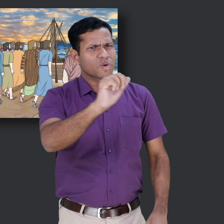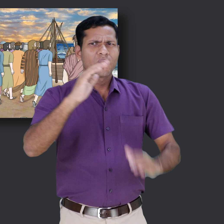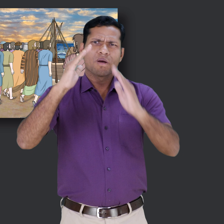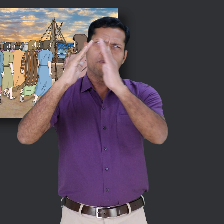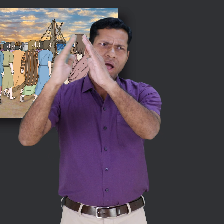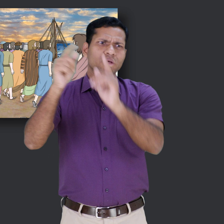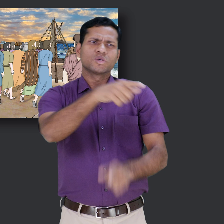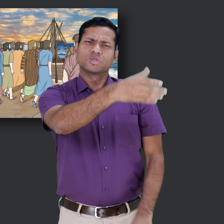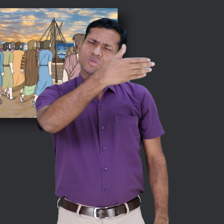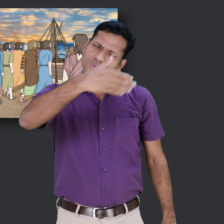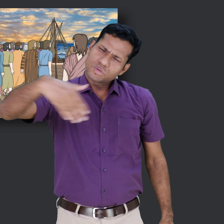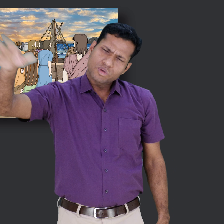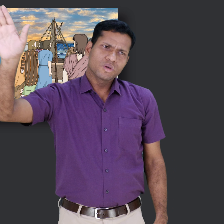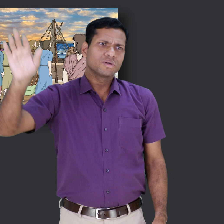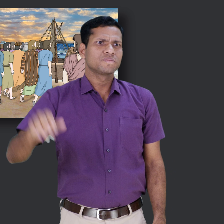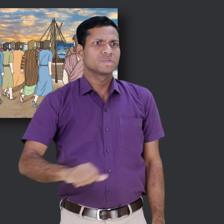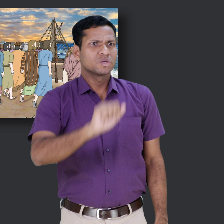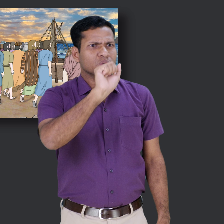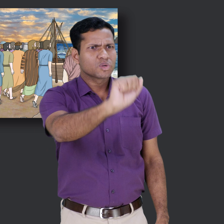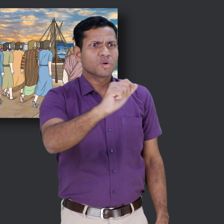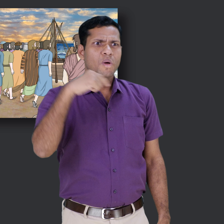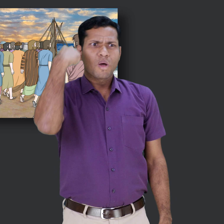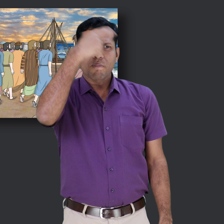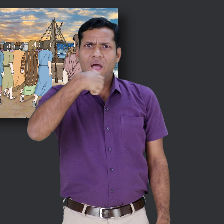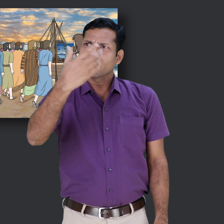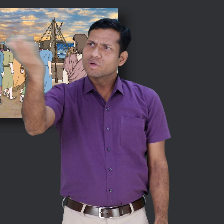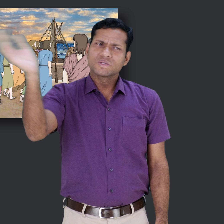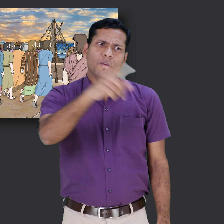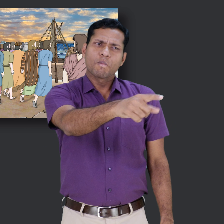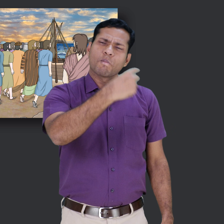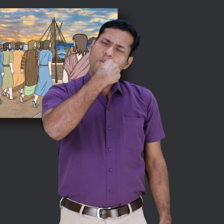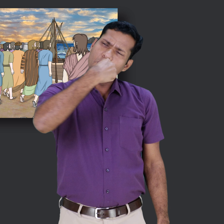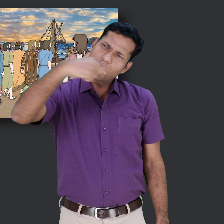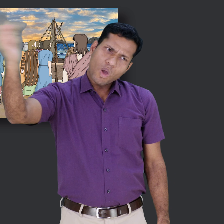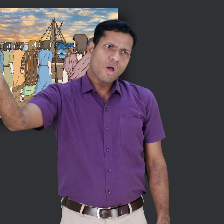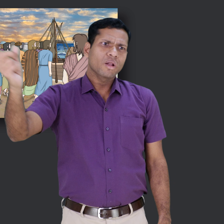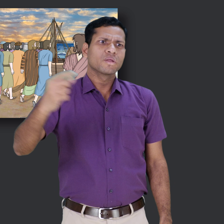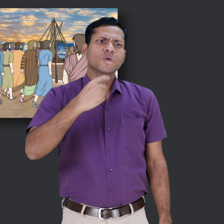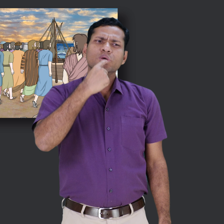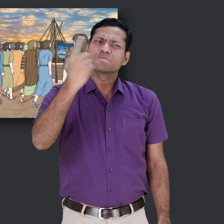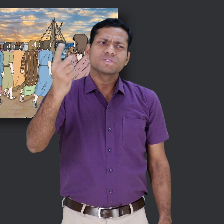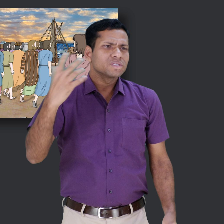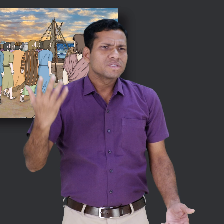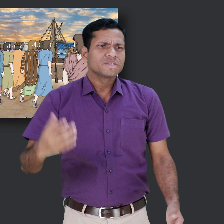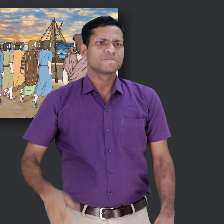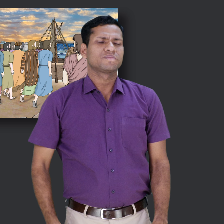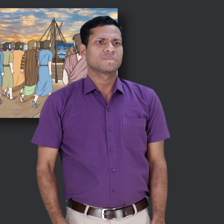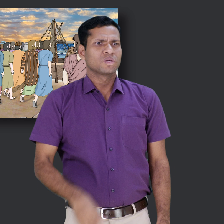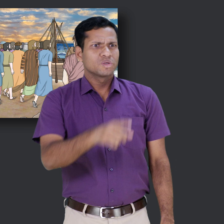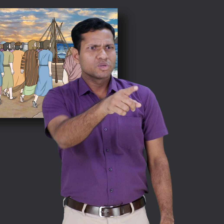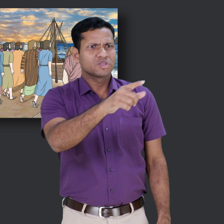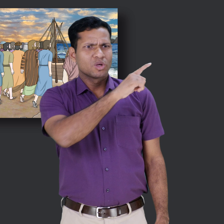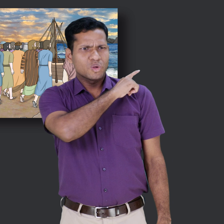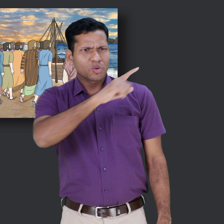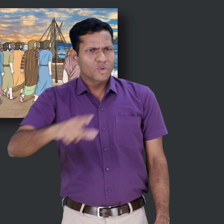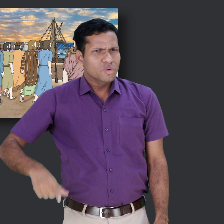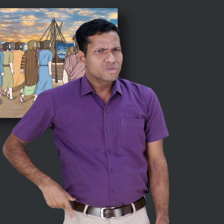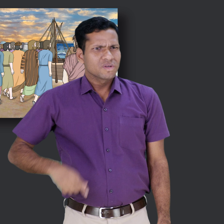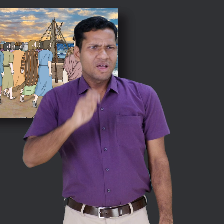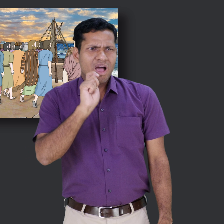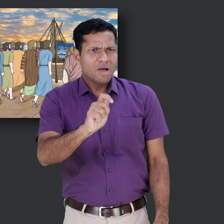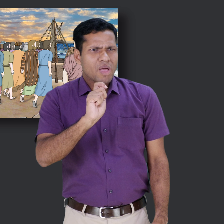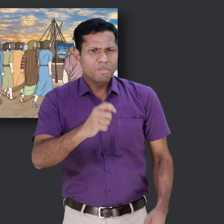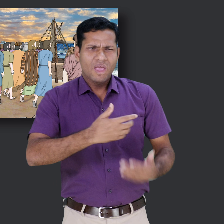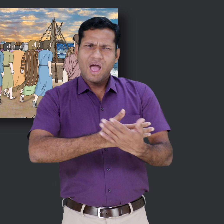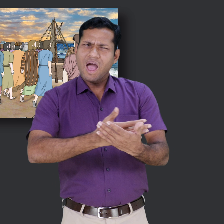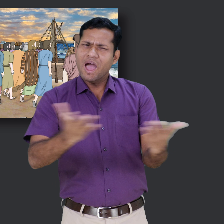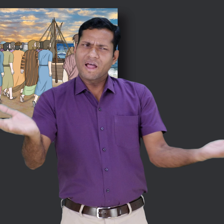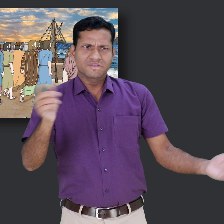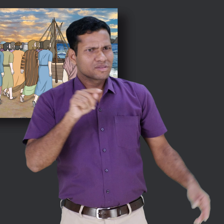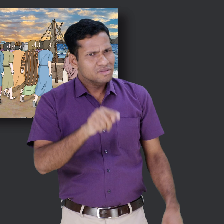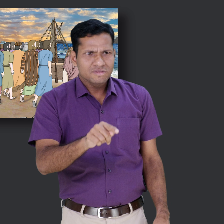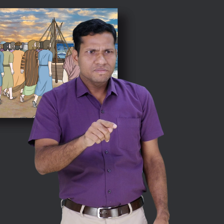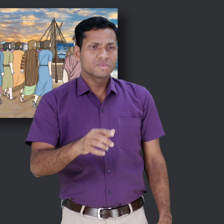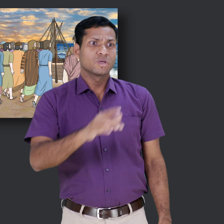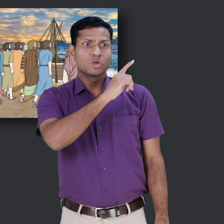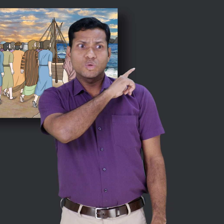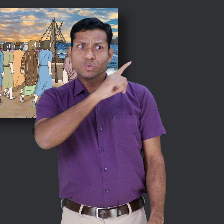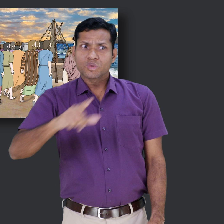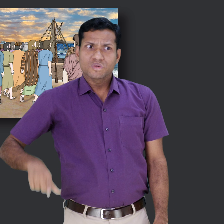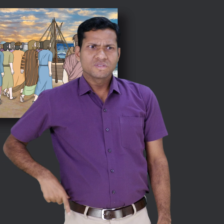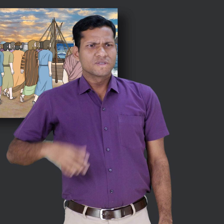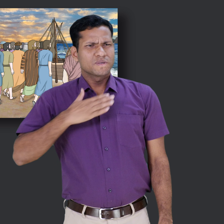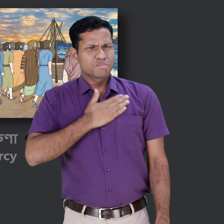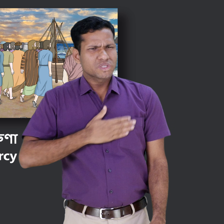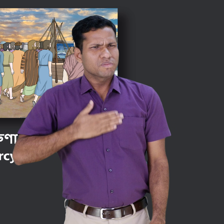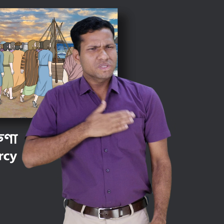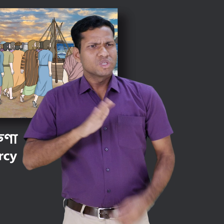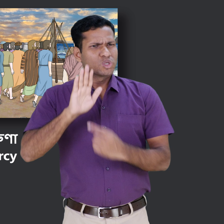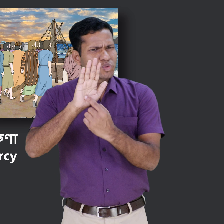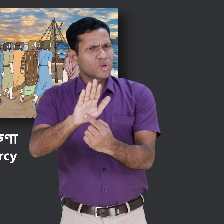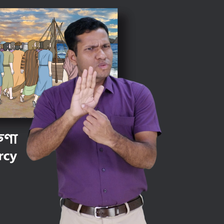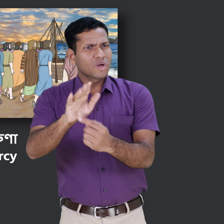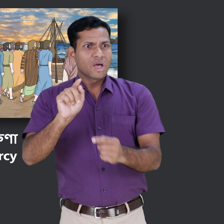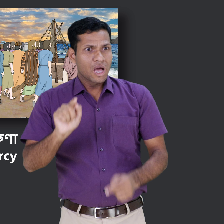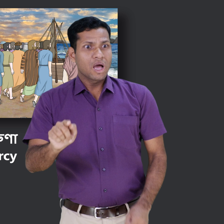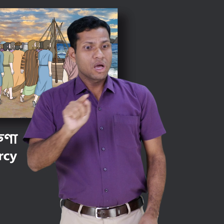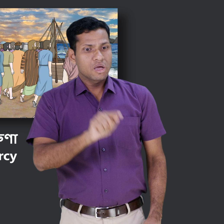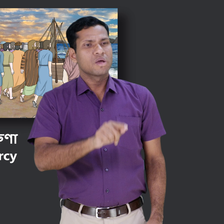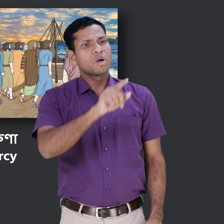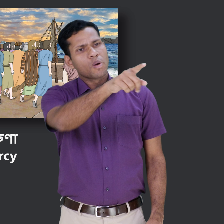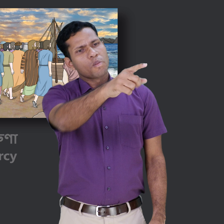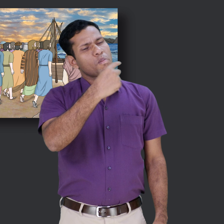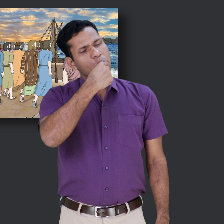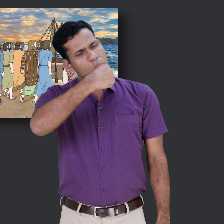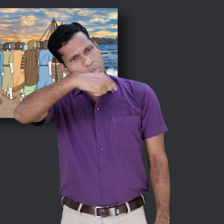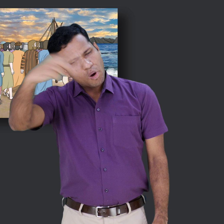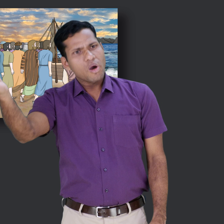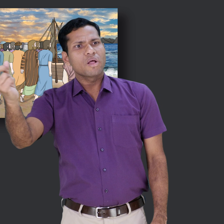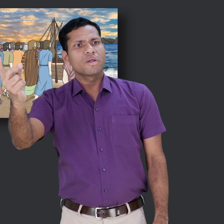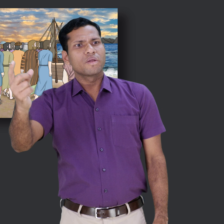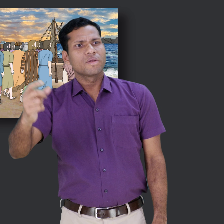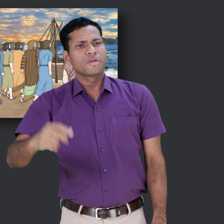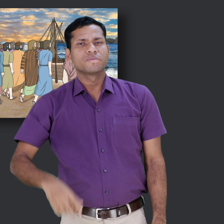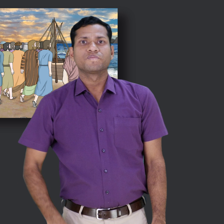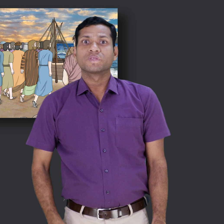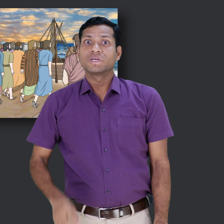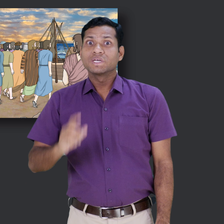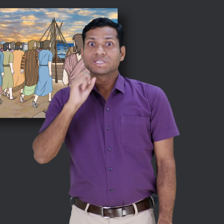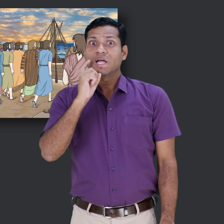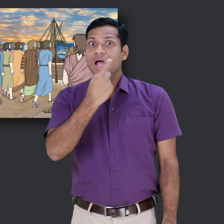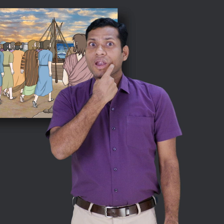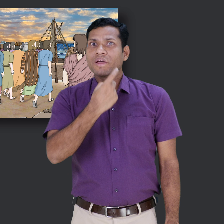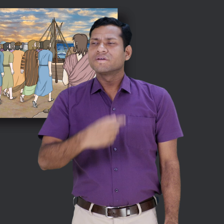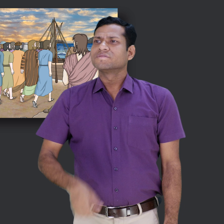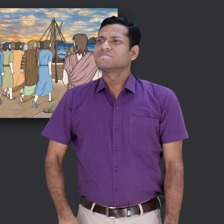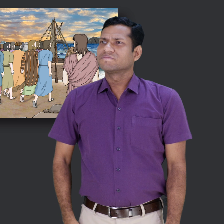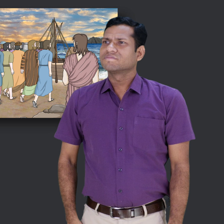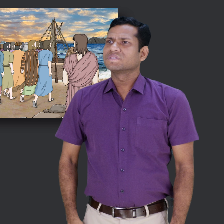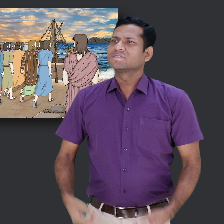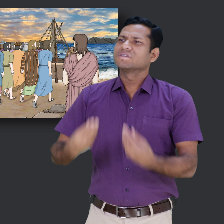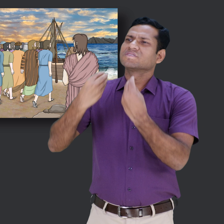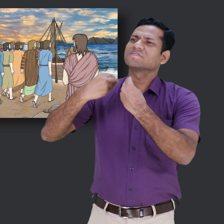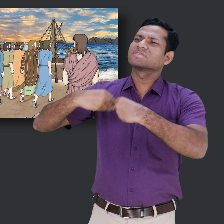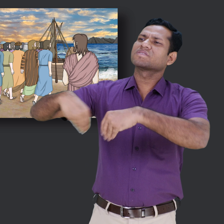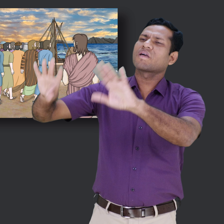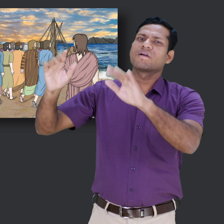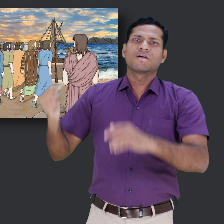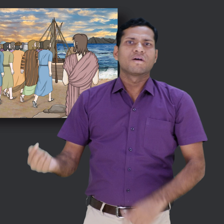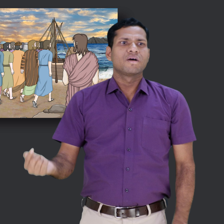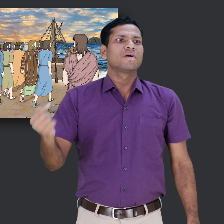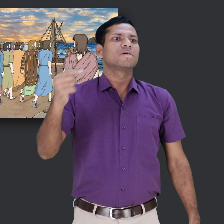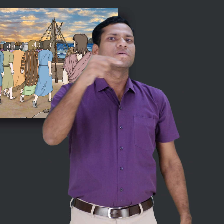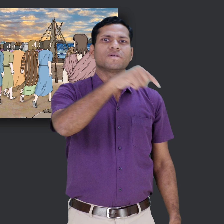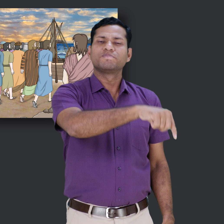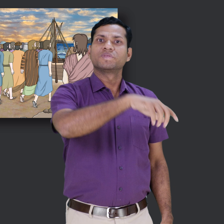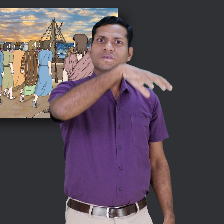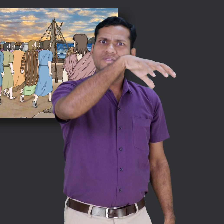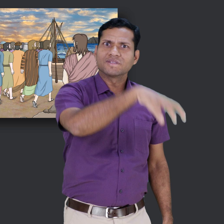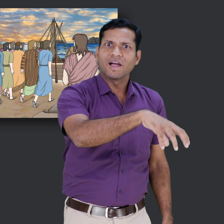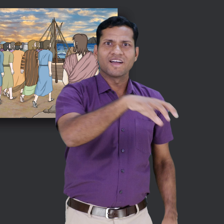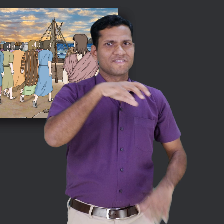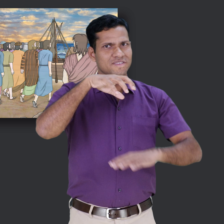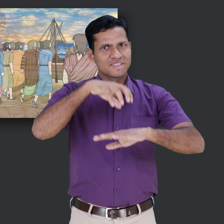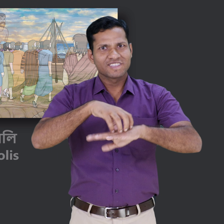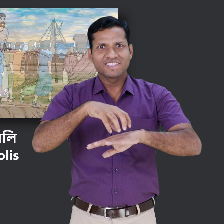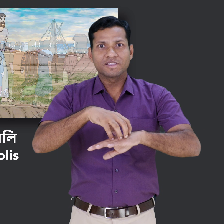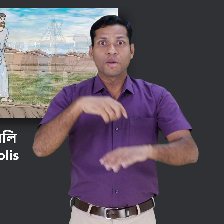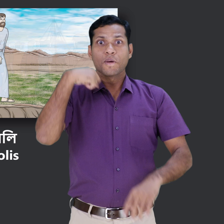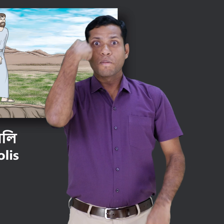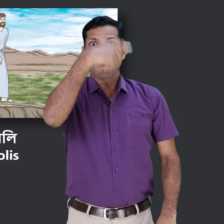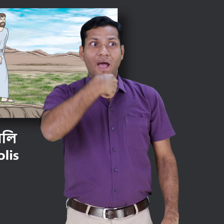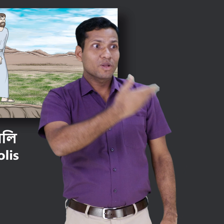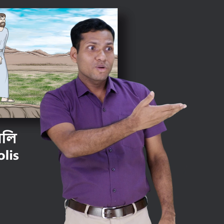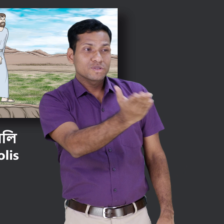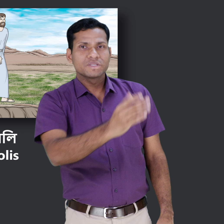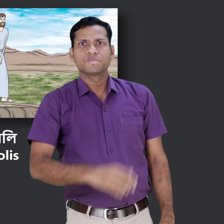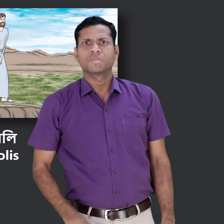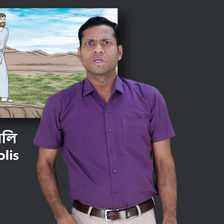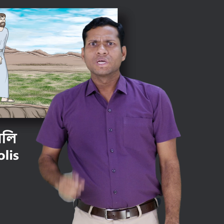“Go home to your own people,” He said, “and tell them how much the Lord has done for you, and what mercy He has shown you.”